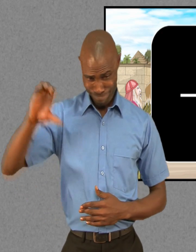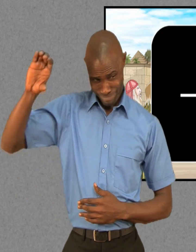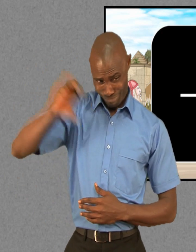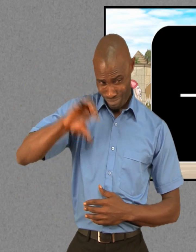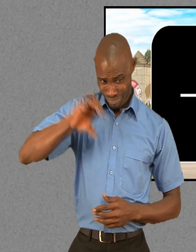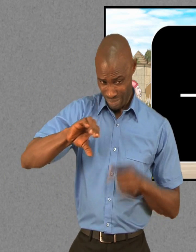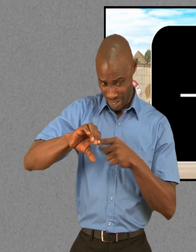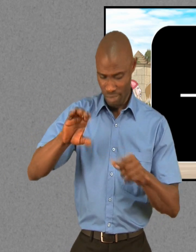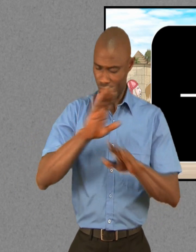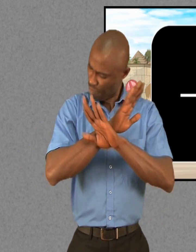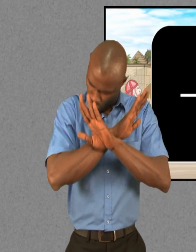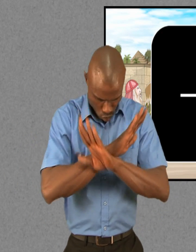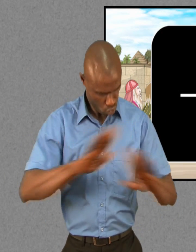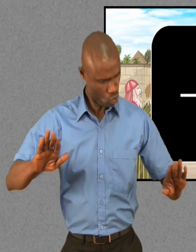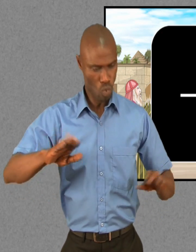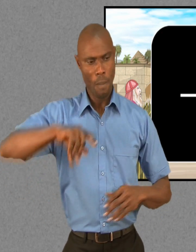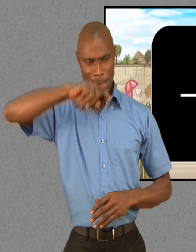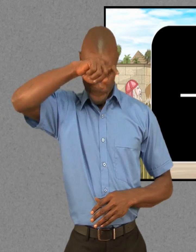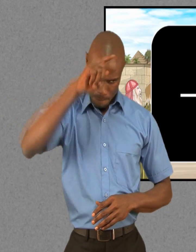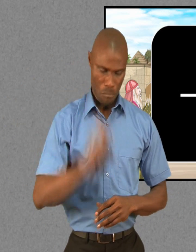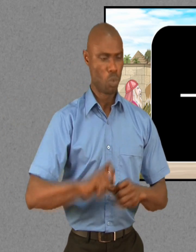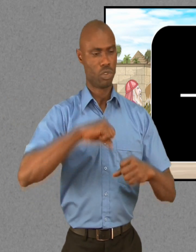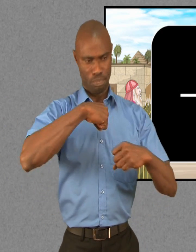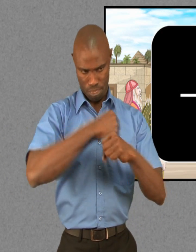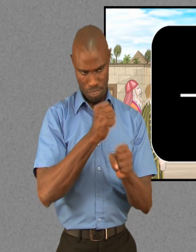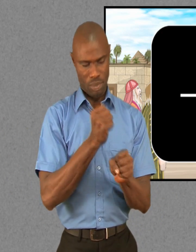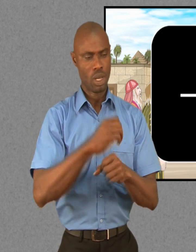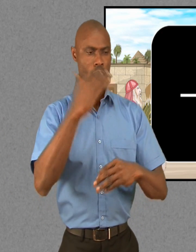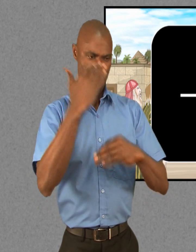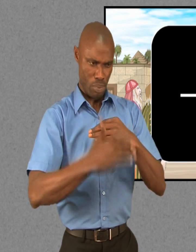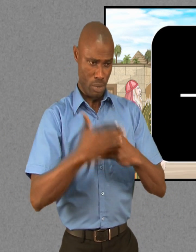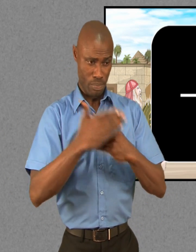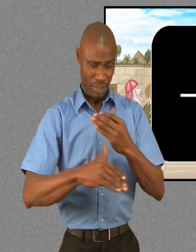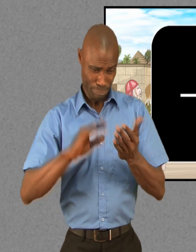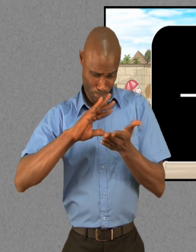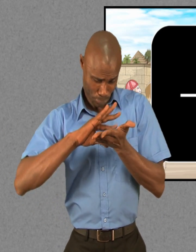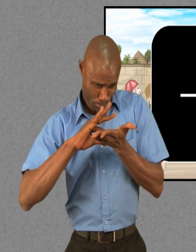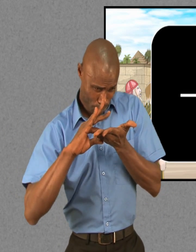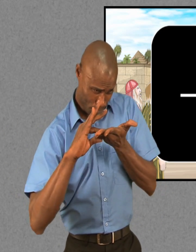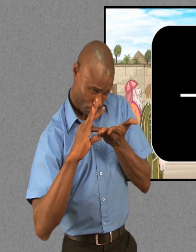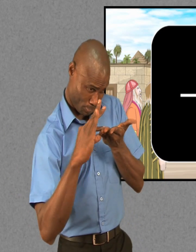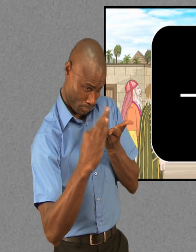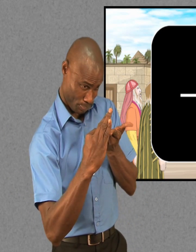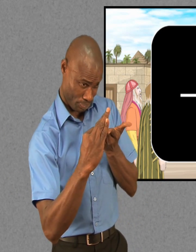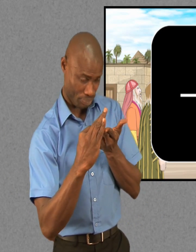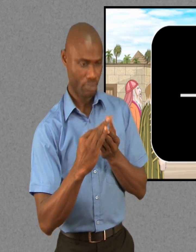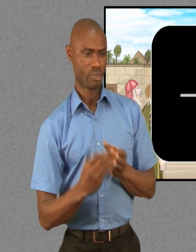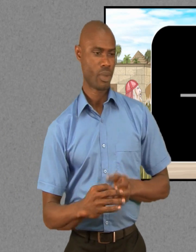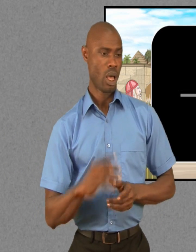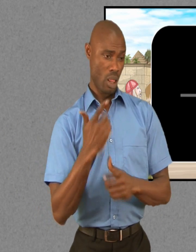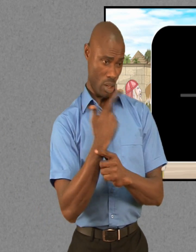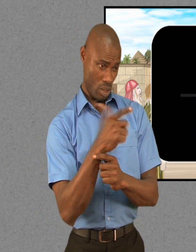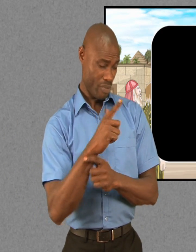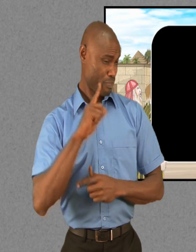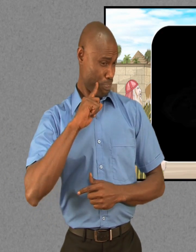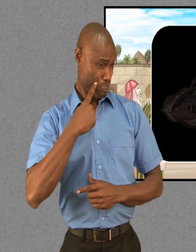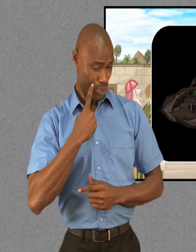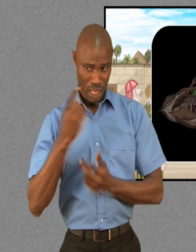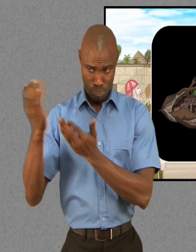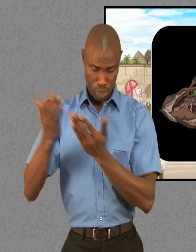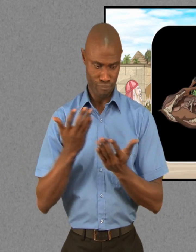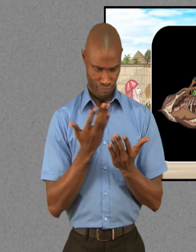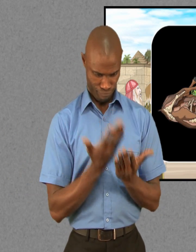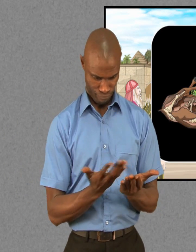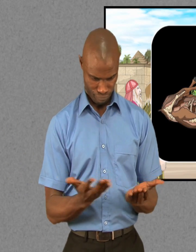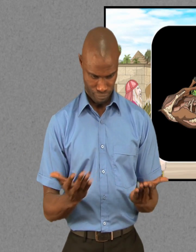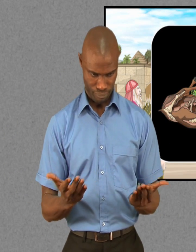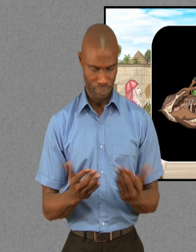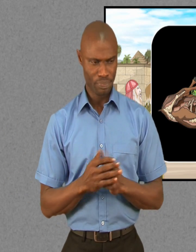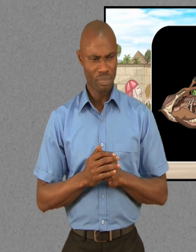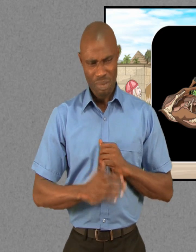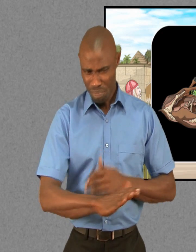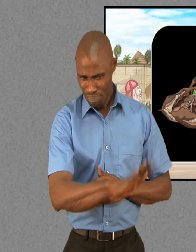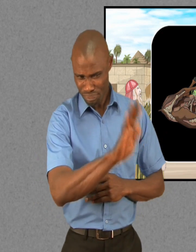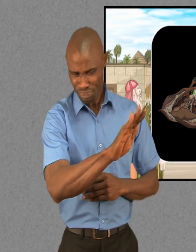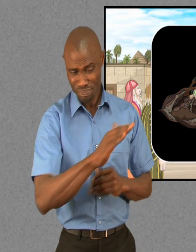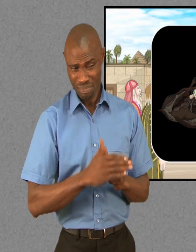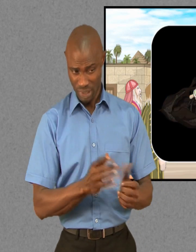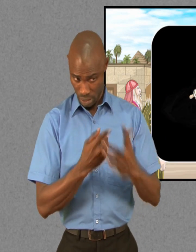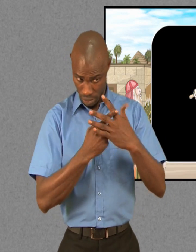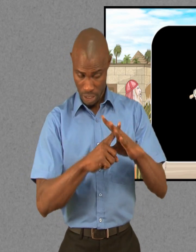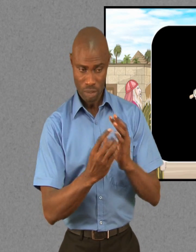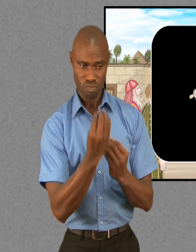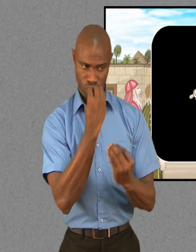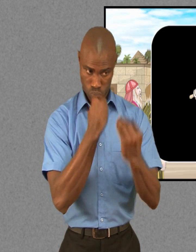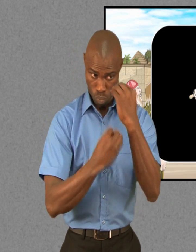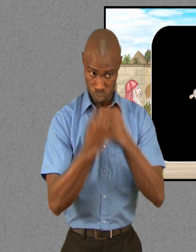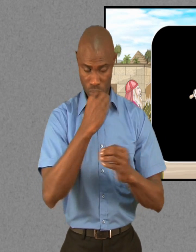before the morning you must burn up any part that is left over.